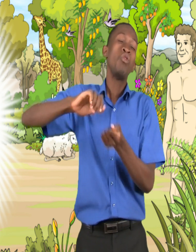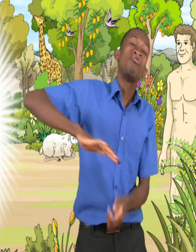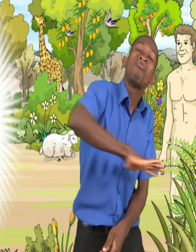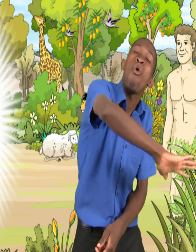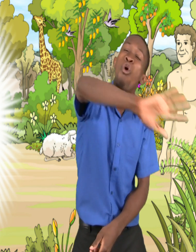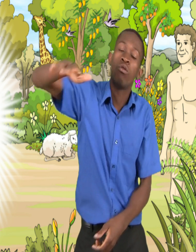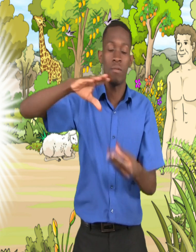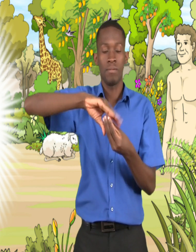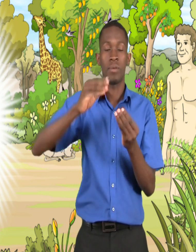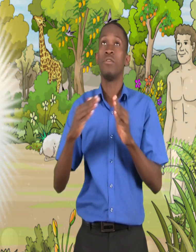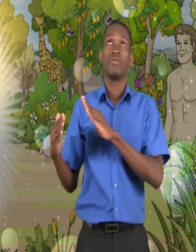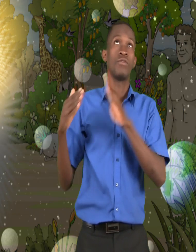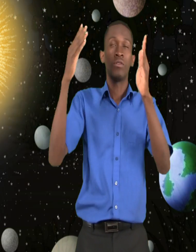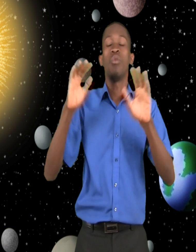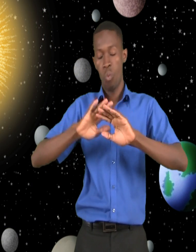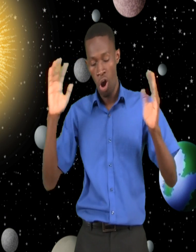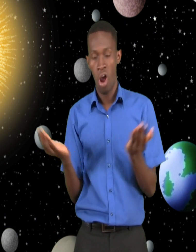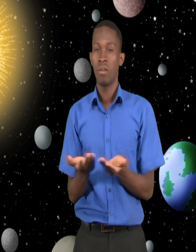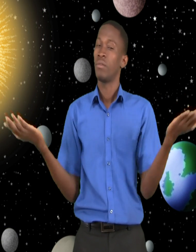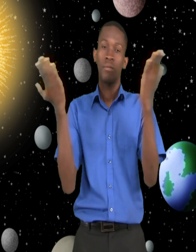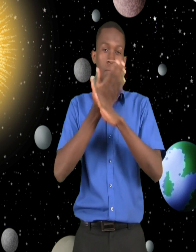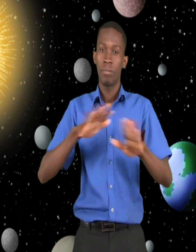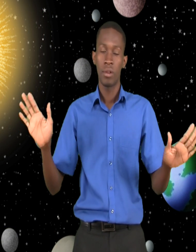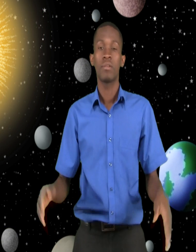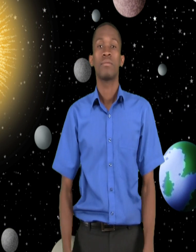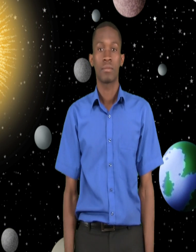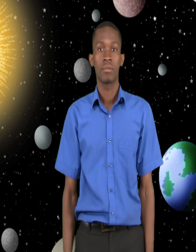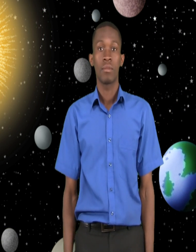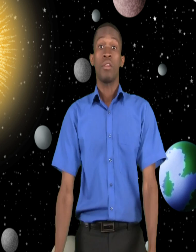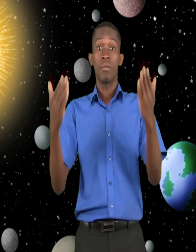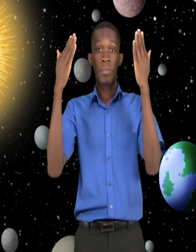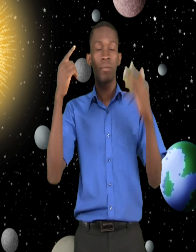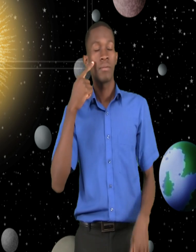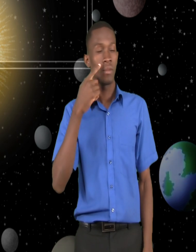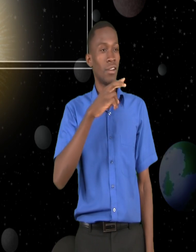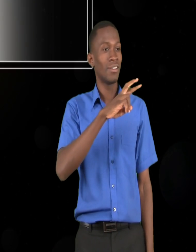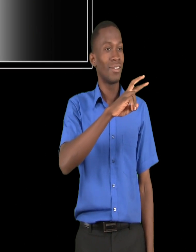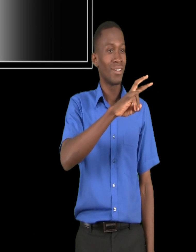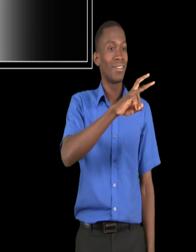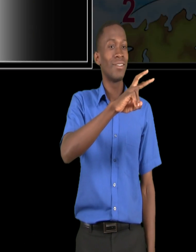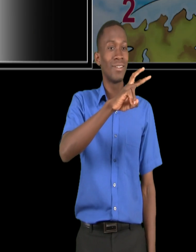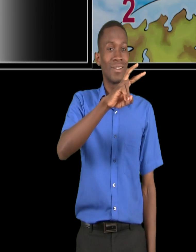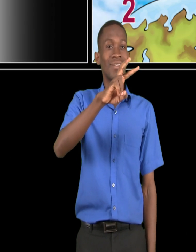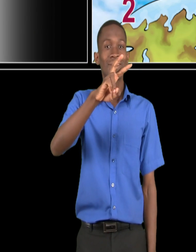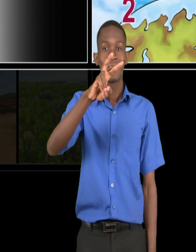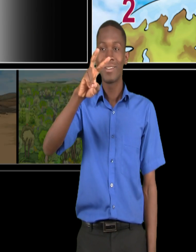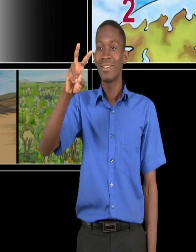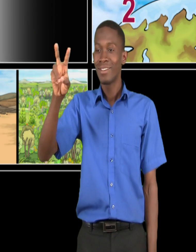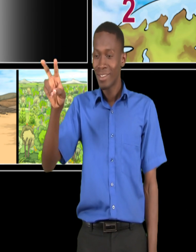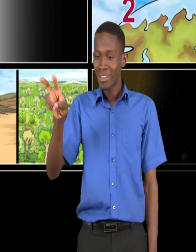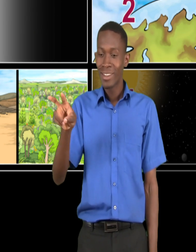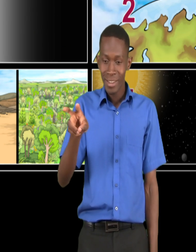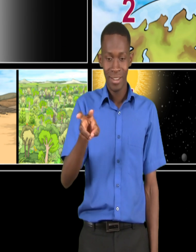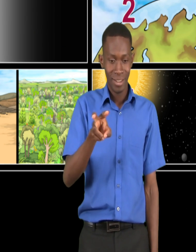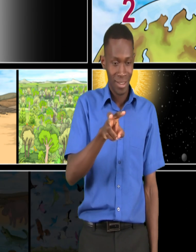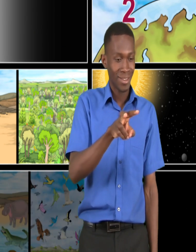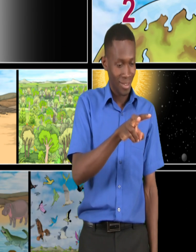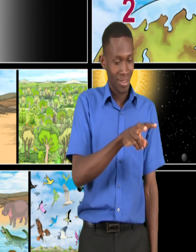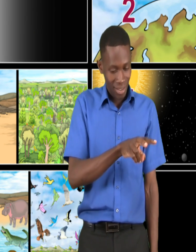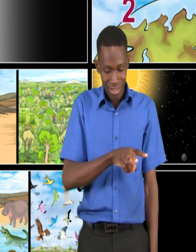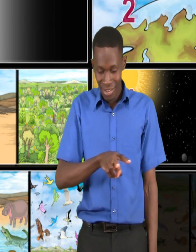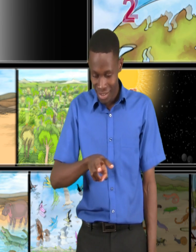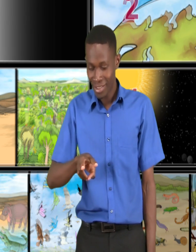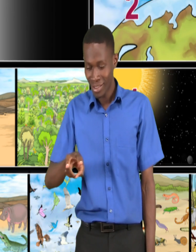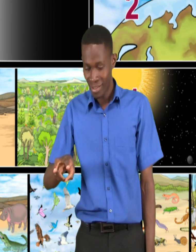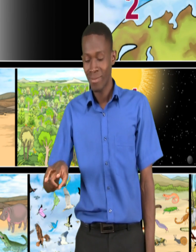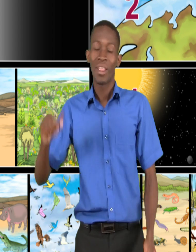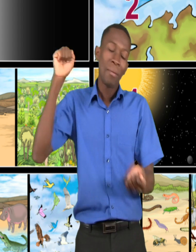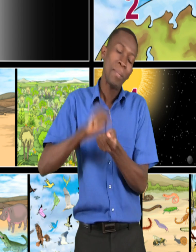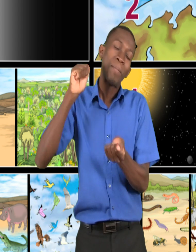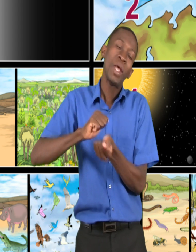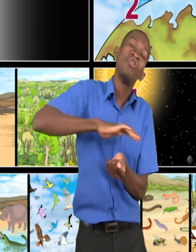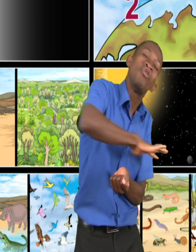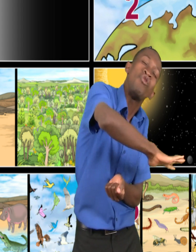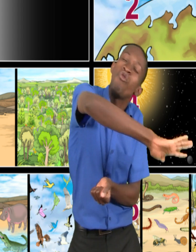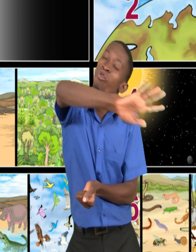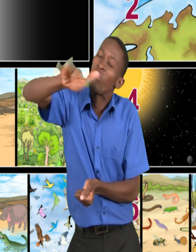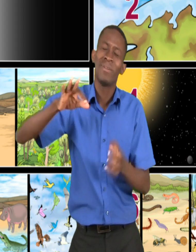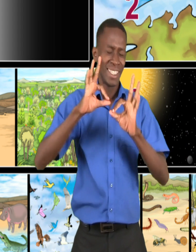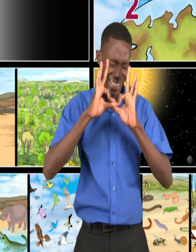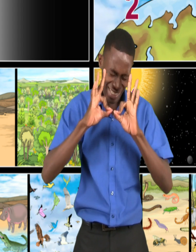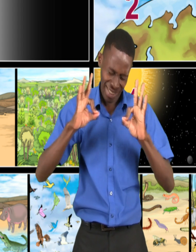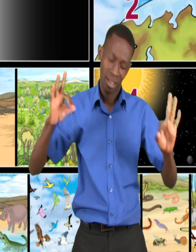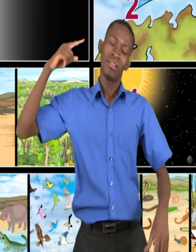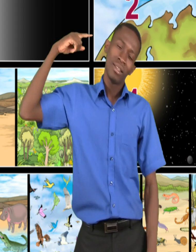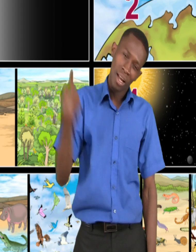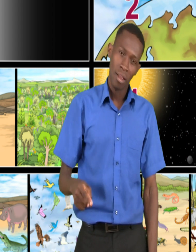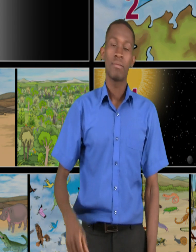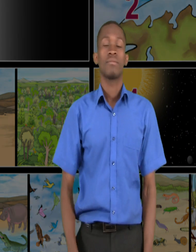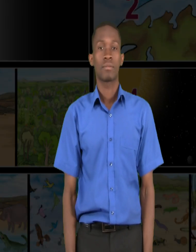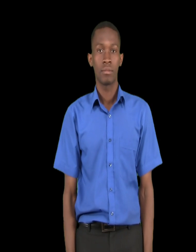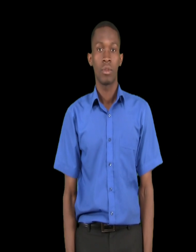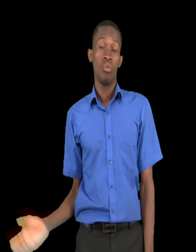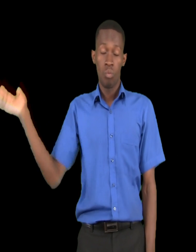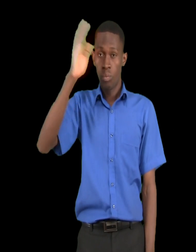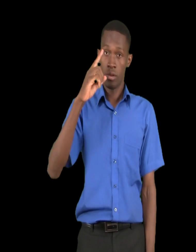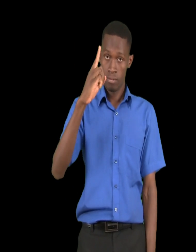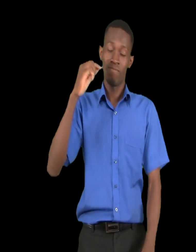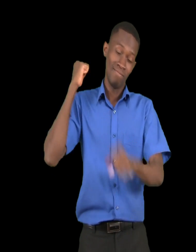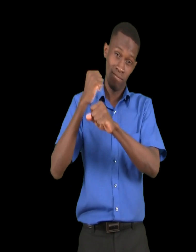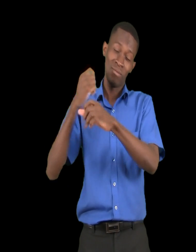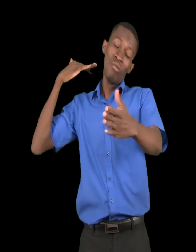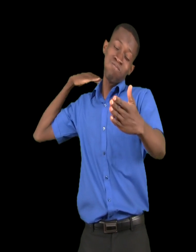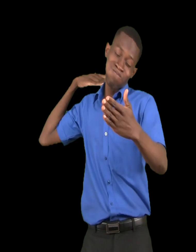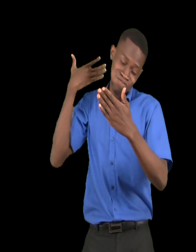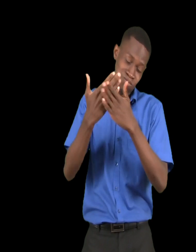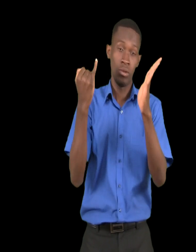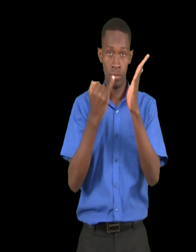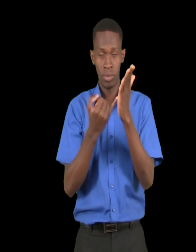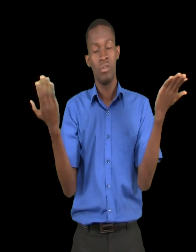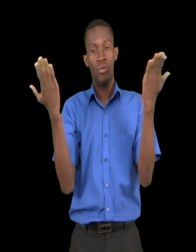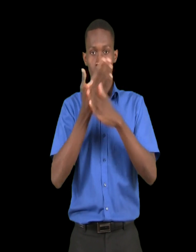And God looked upon all that He had made, and indeed, it was very good.